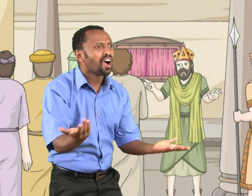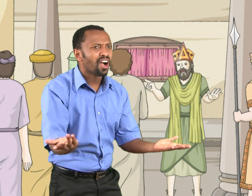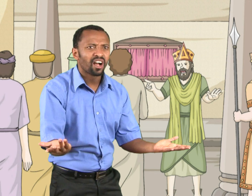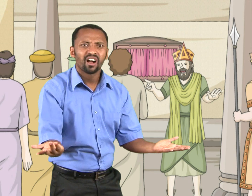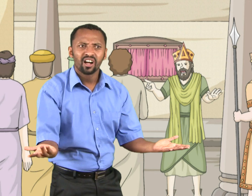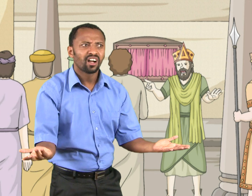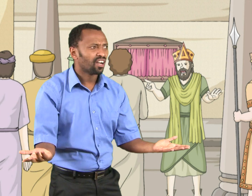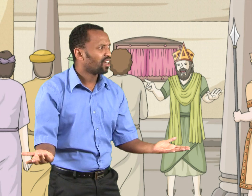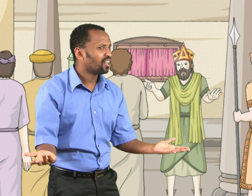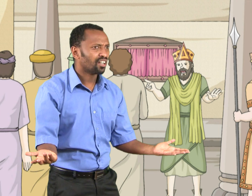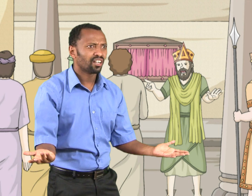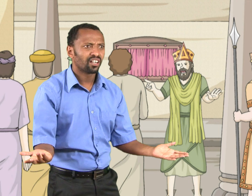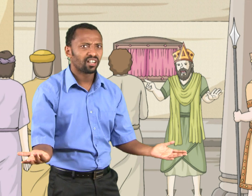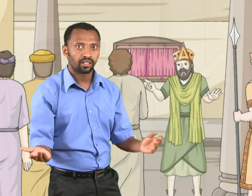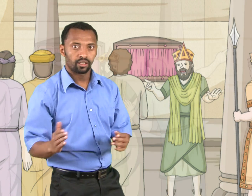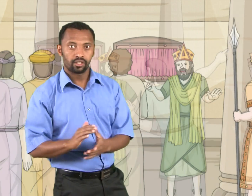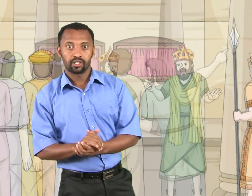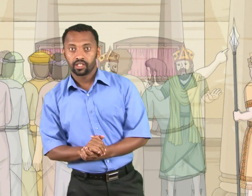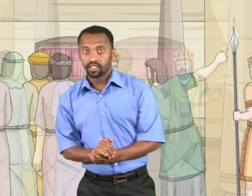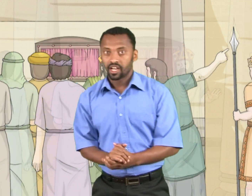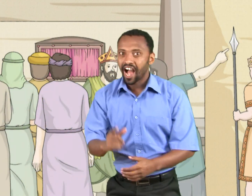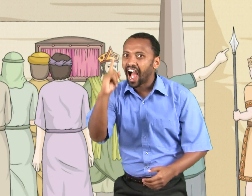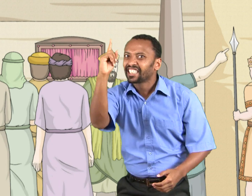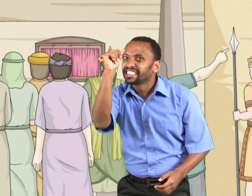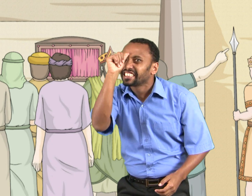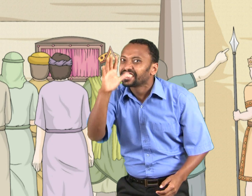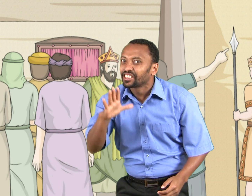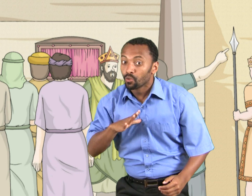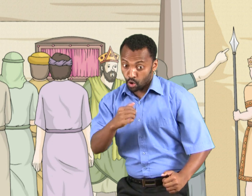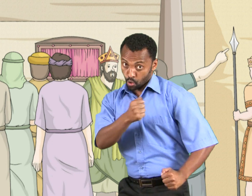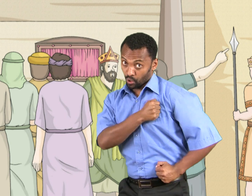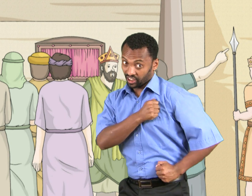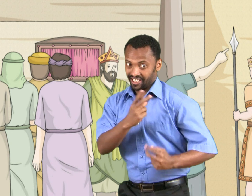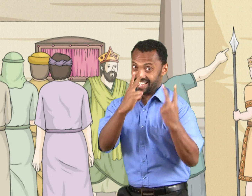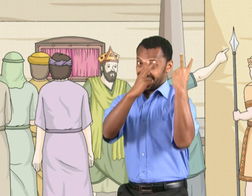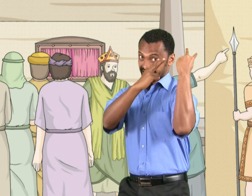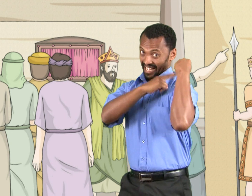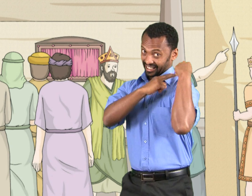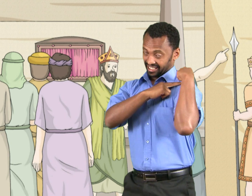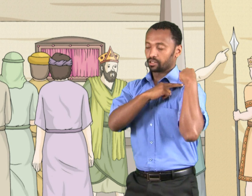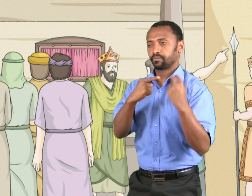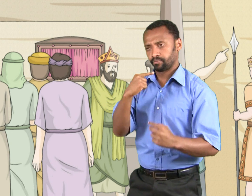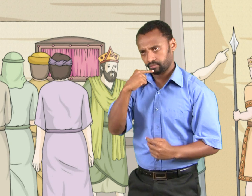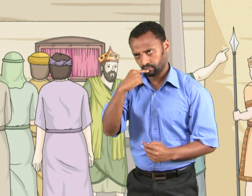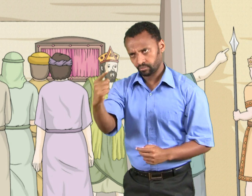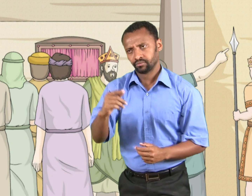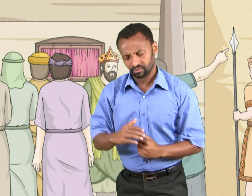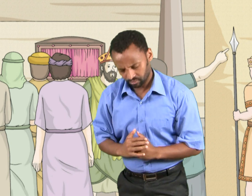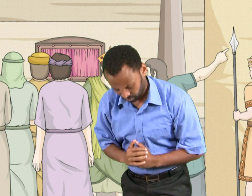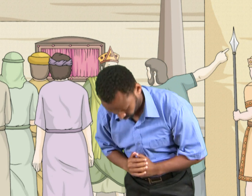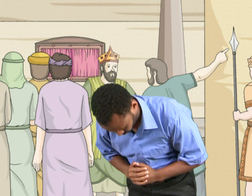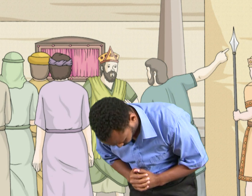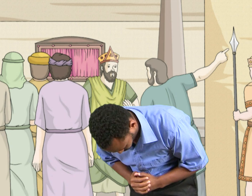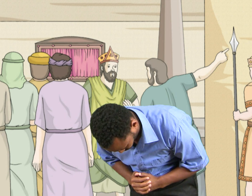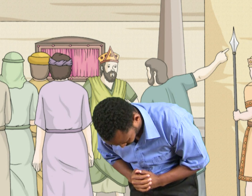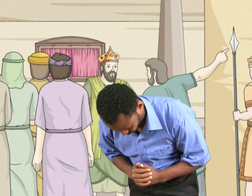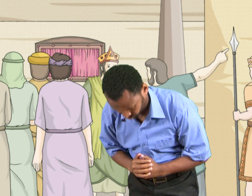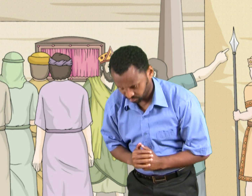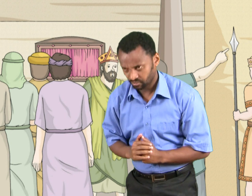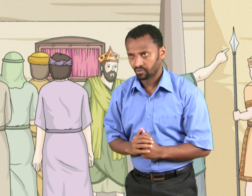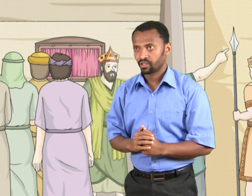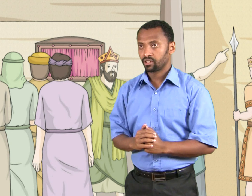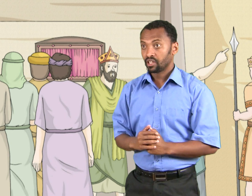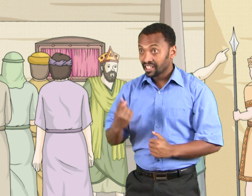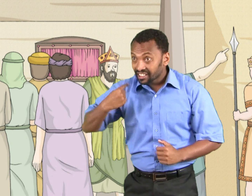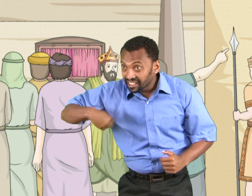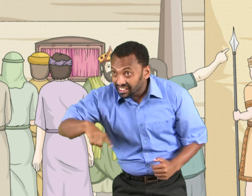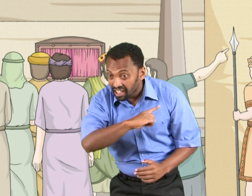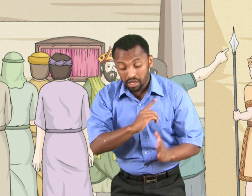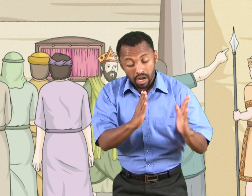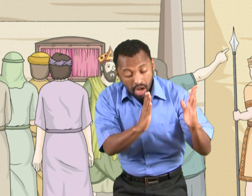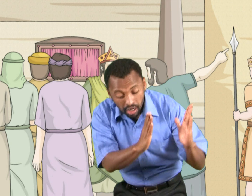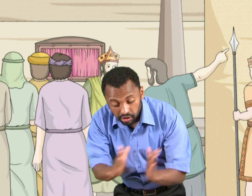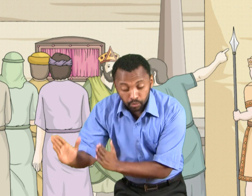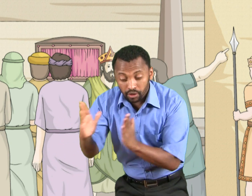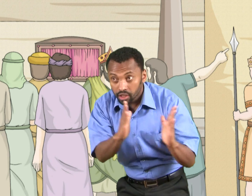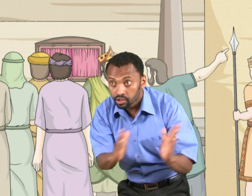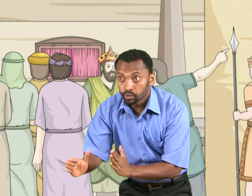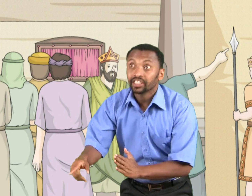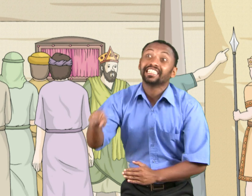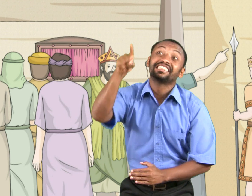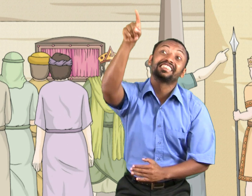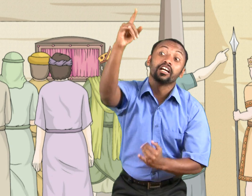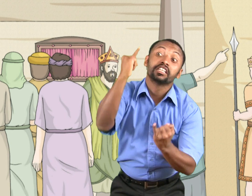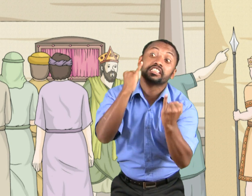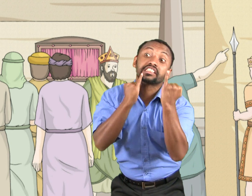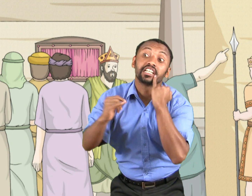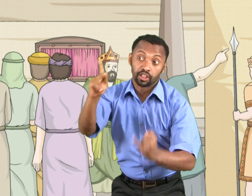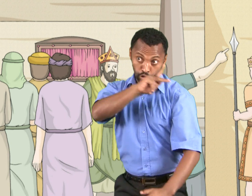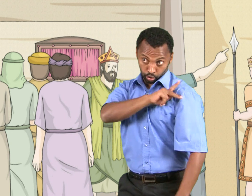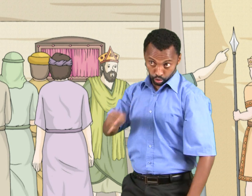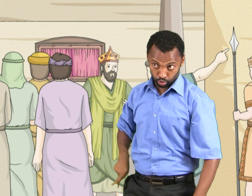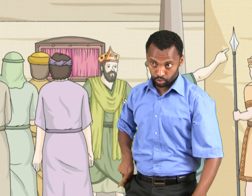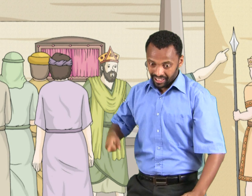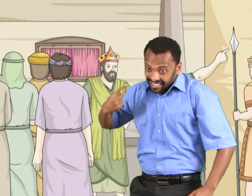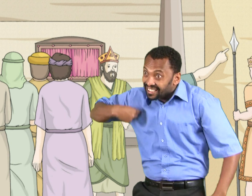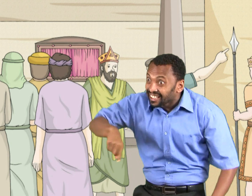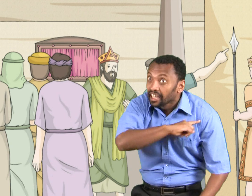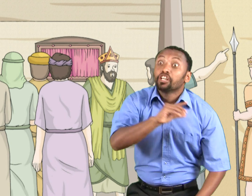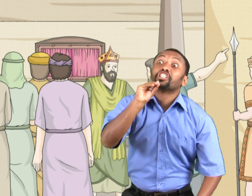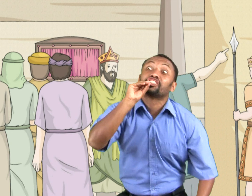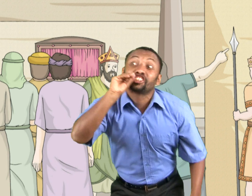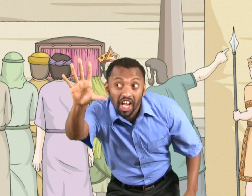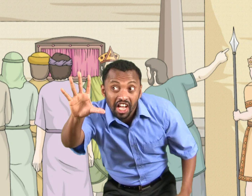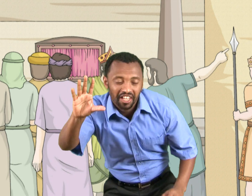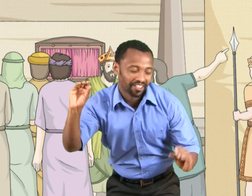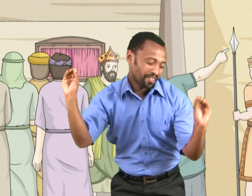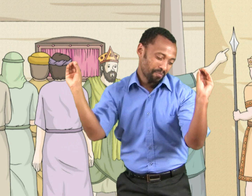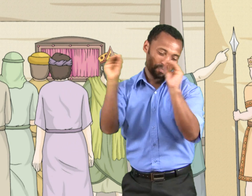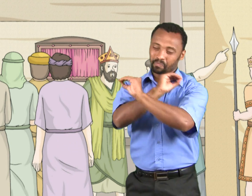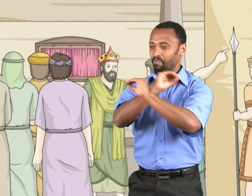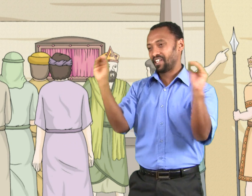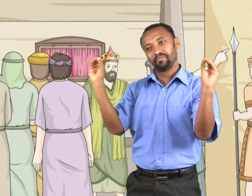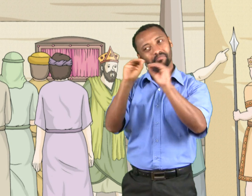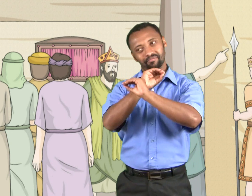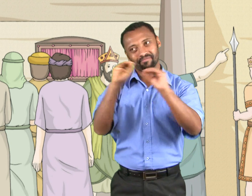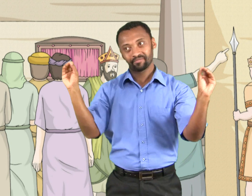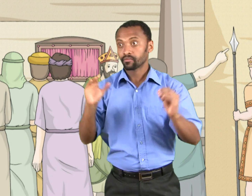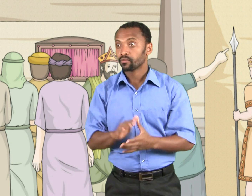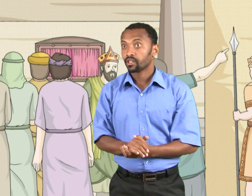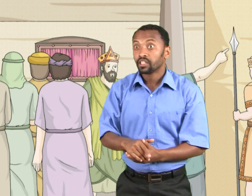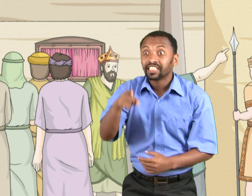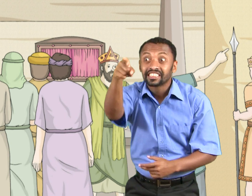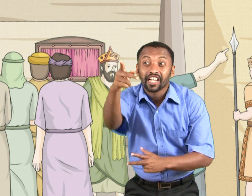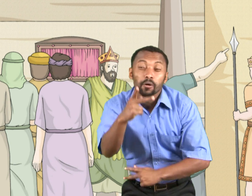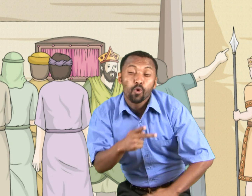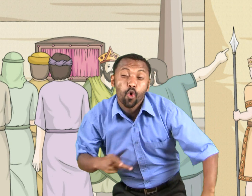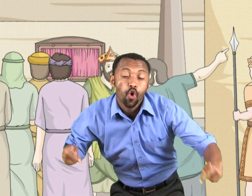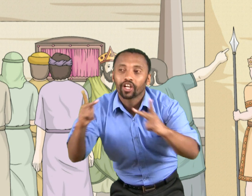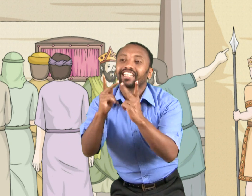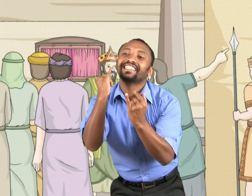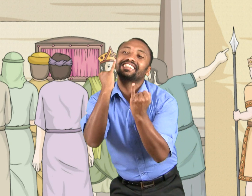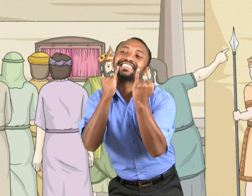But one of his servants replied, “No one, my lord the king.